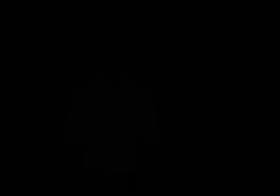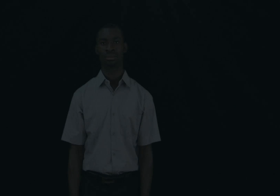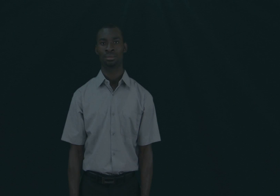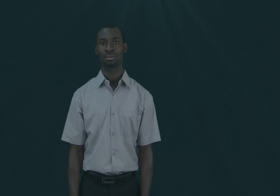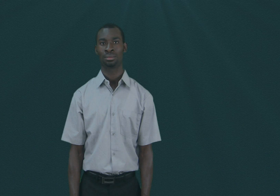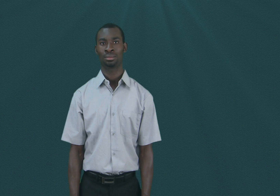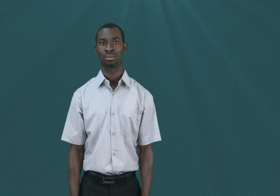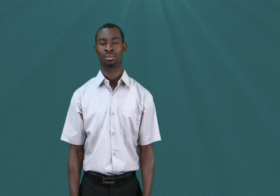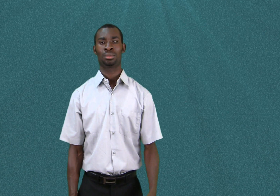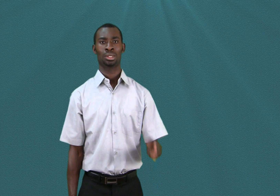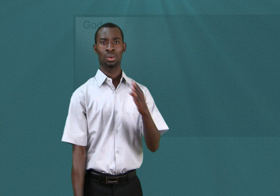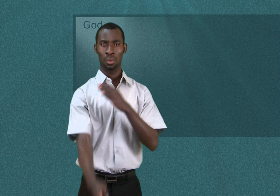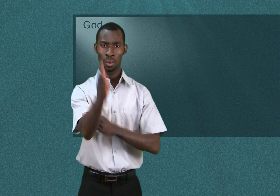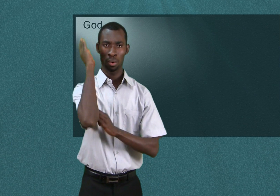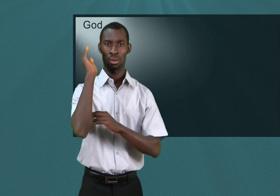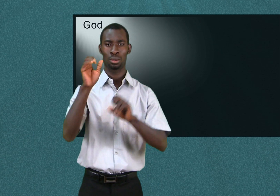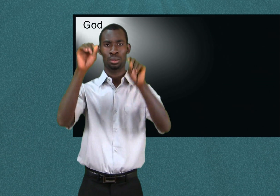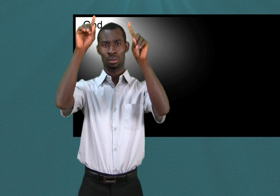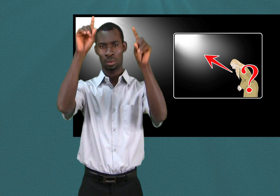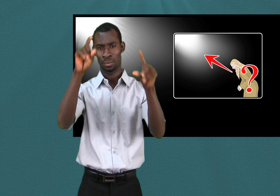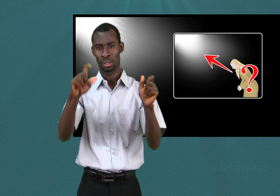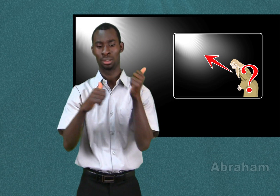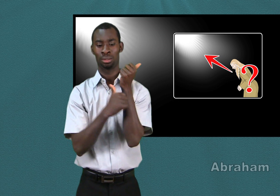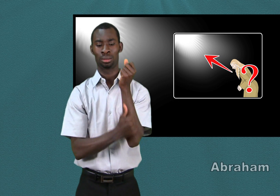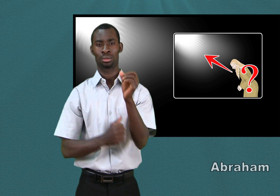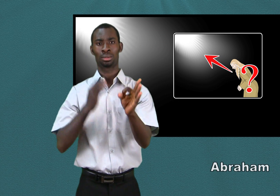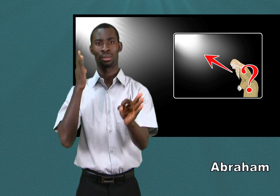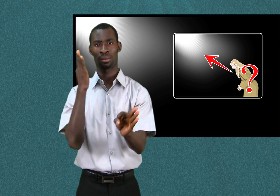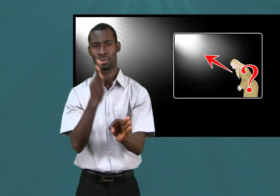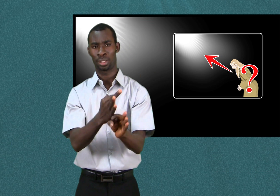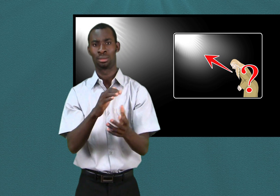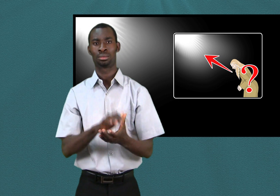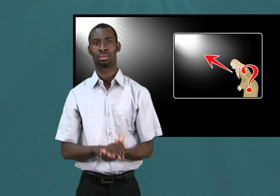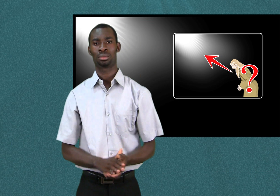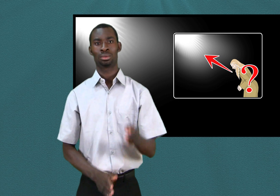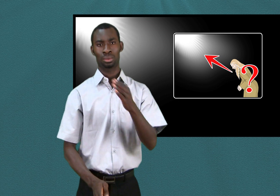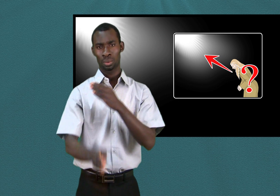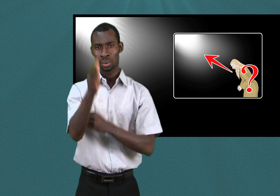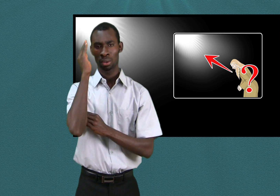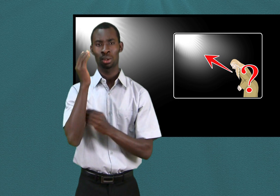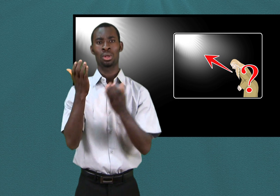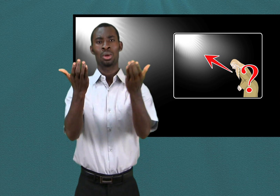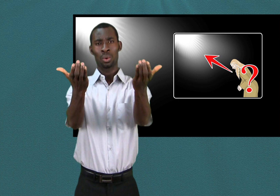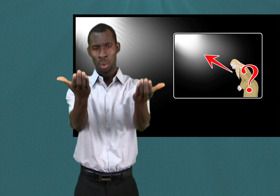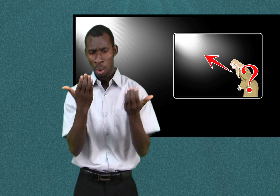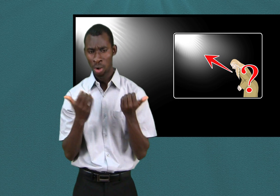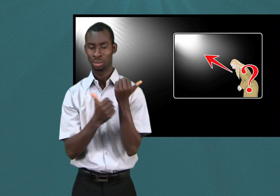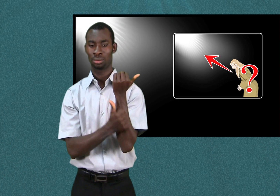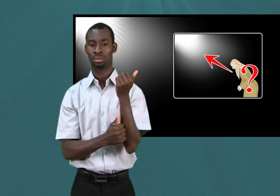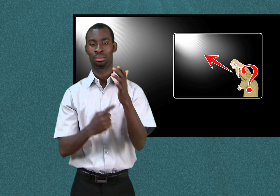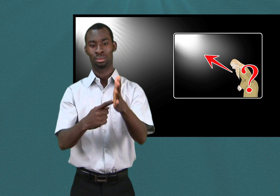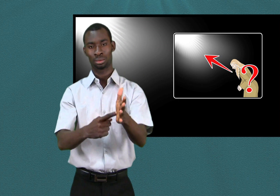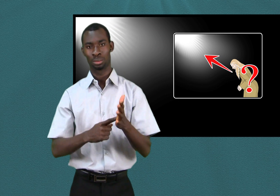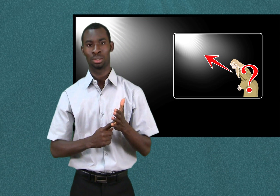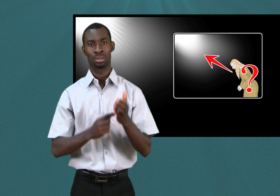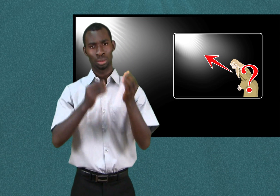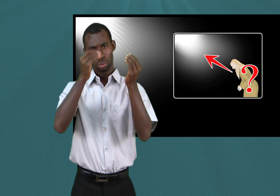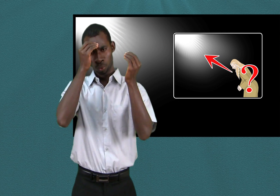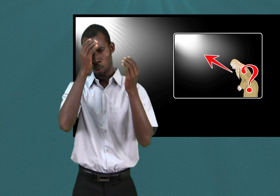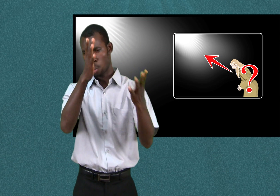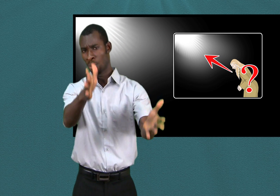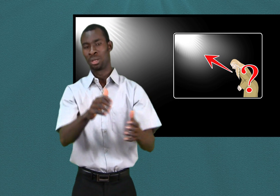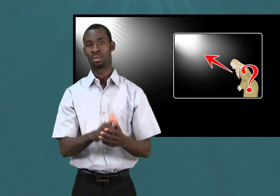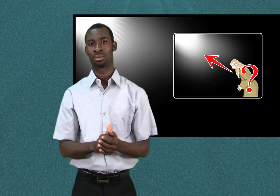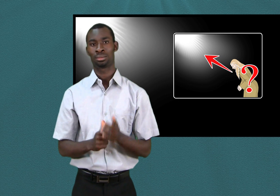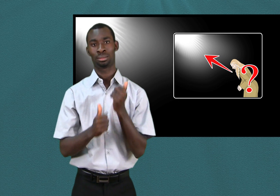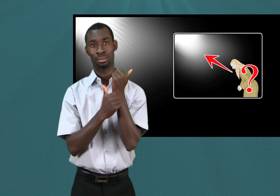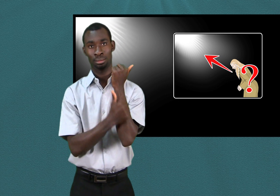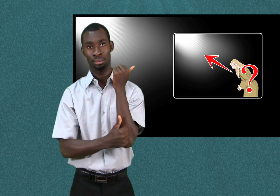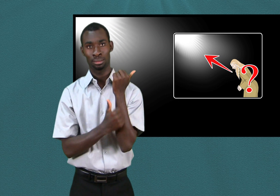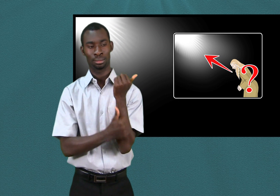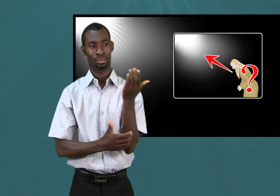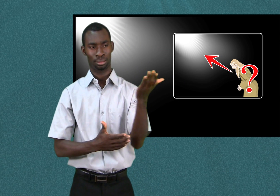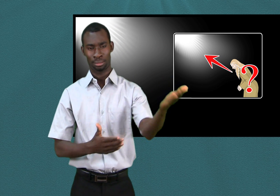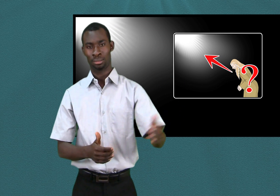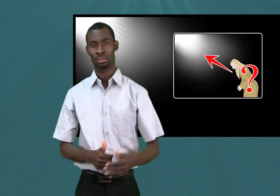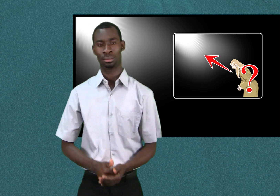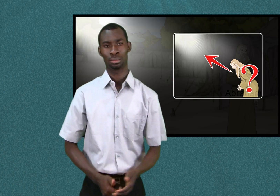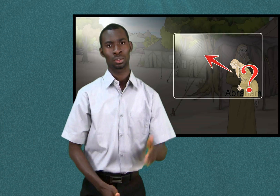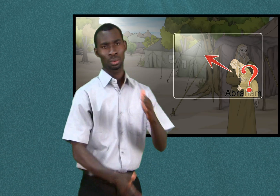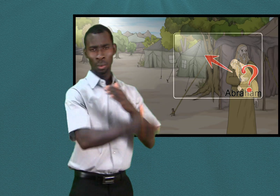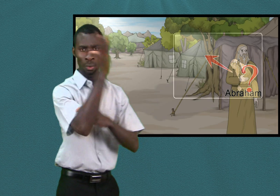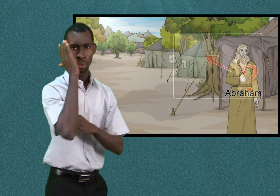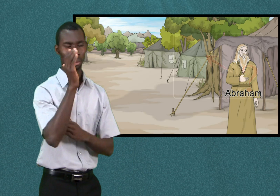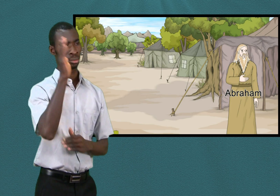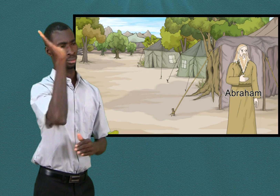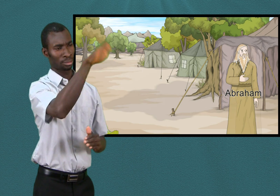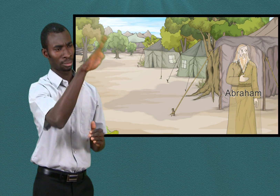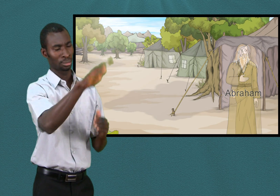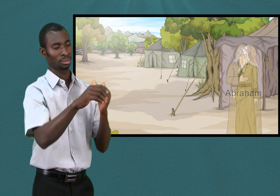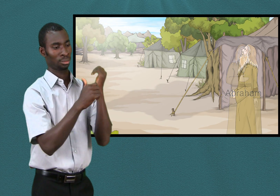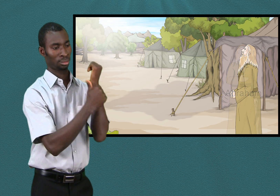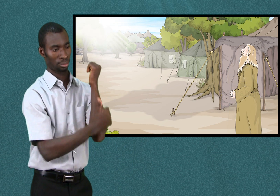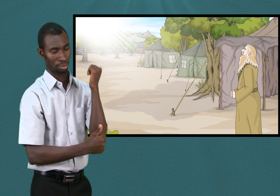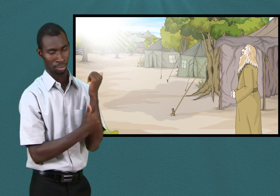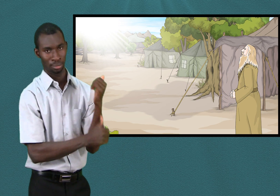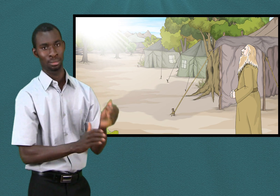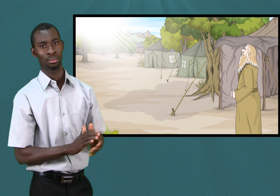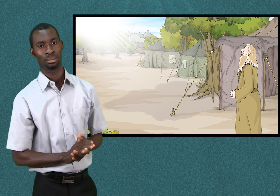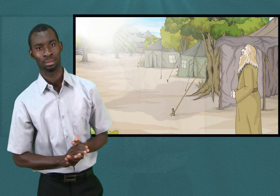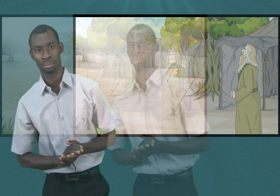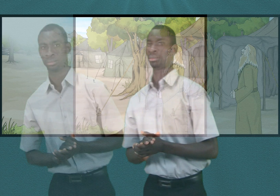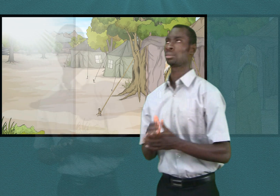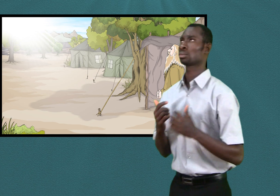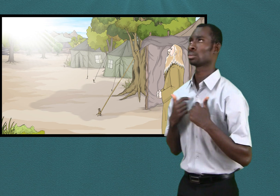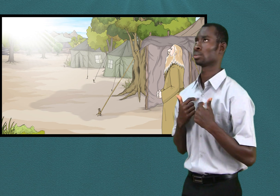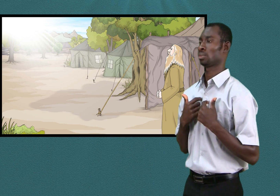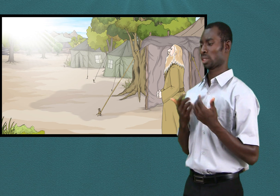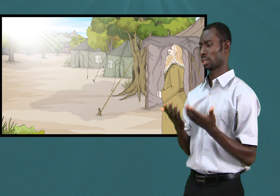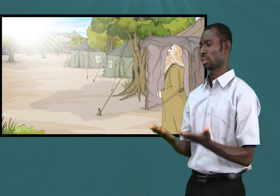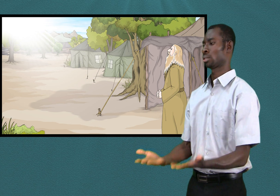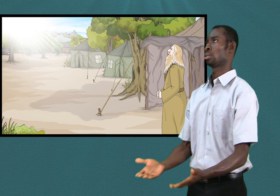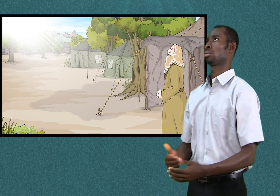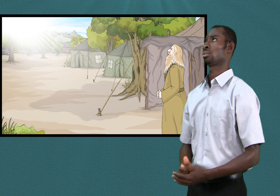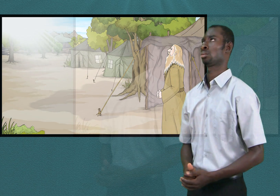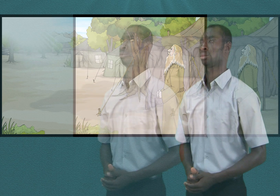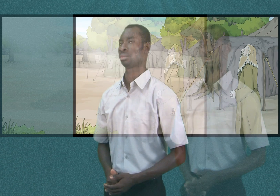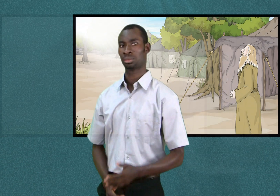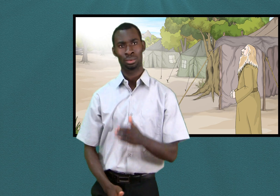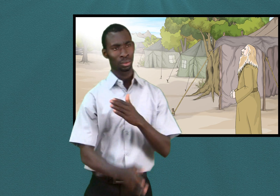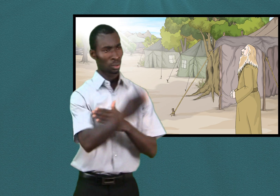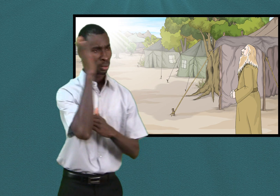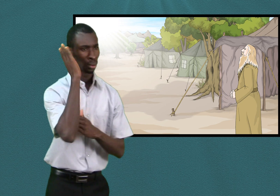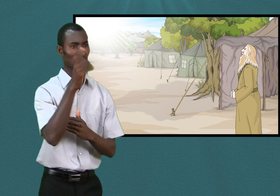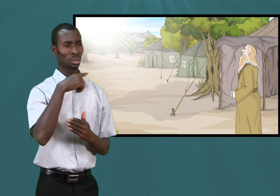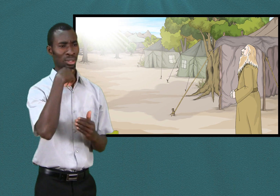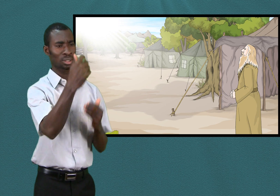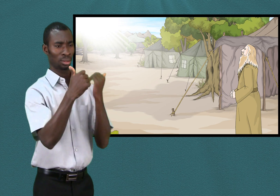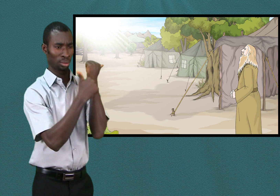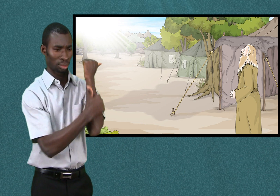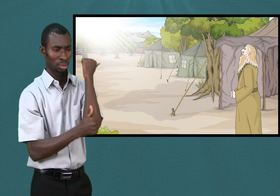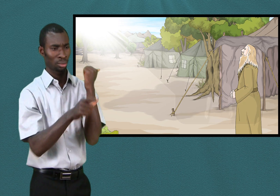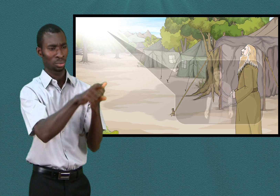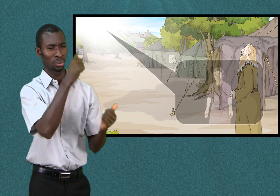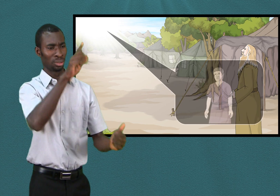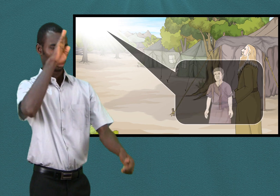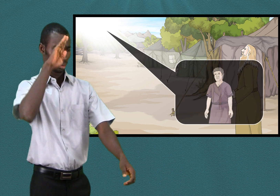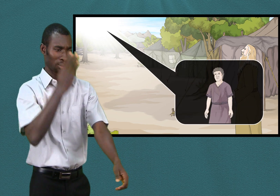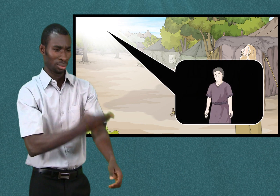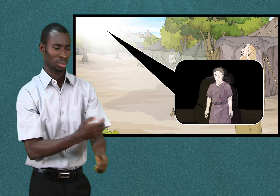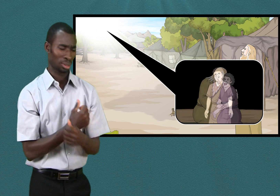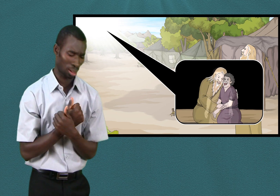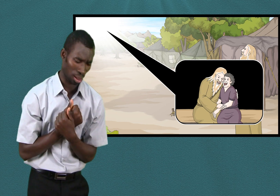Some time later God tested Abraham and said to him, “Abraham!” “Here I am,” he answered.